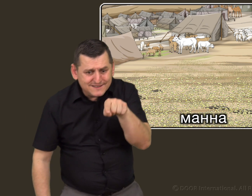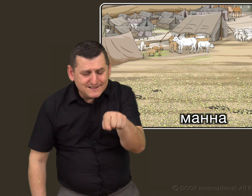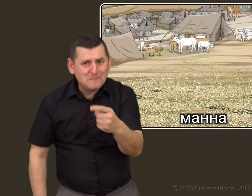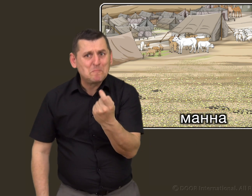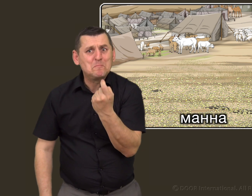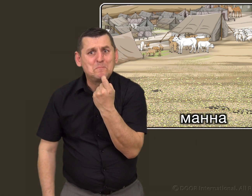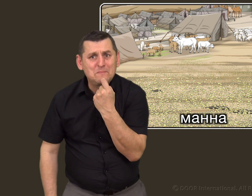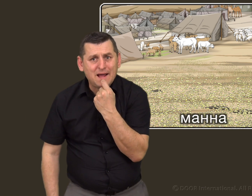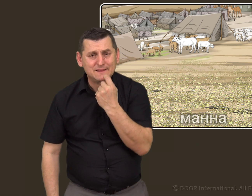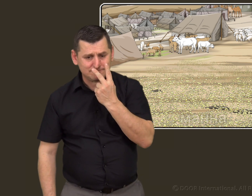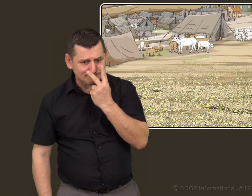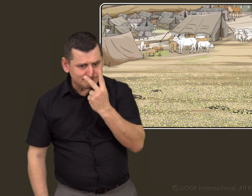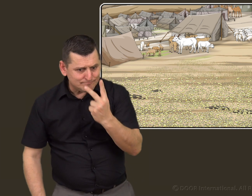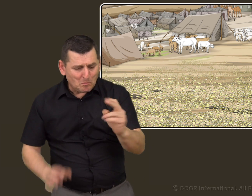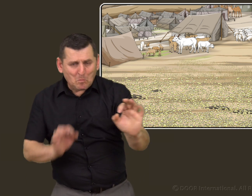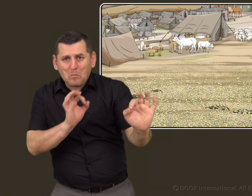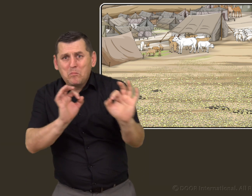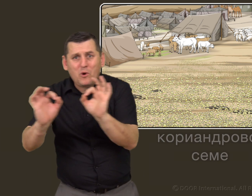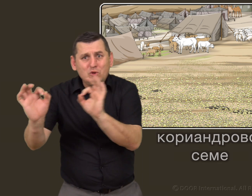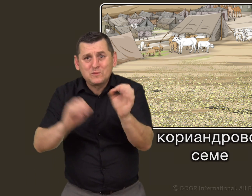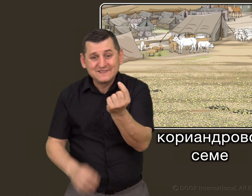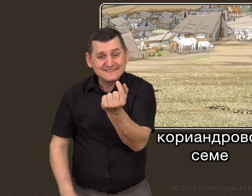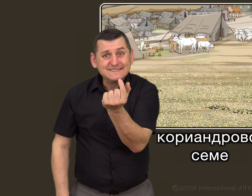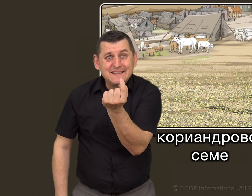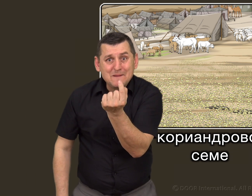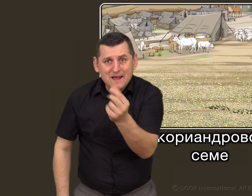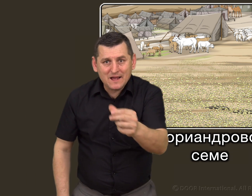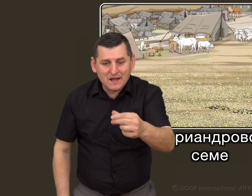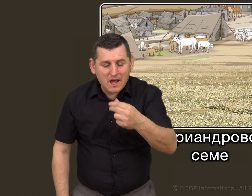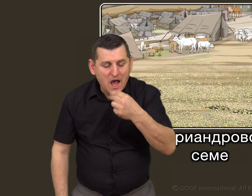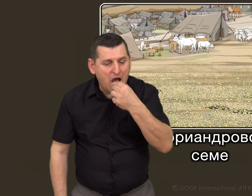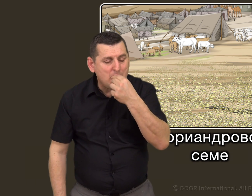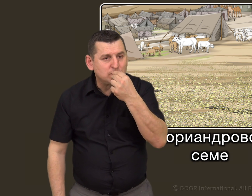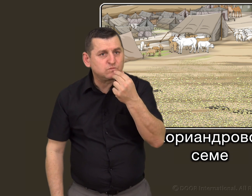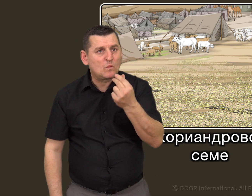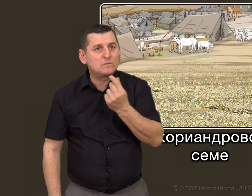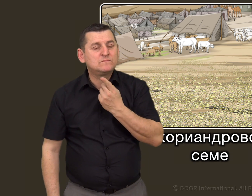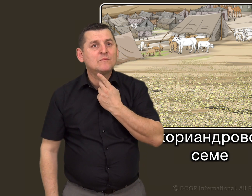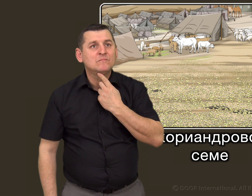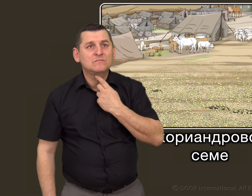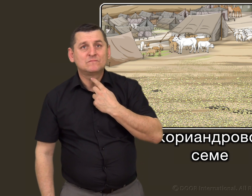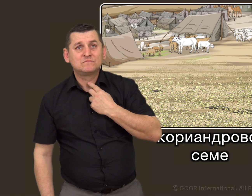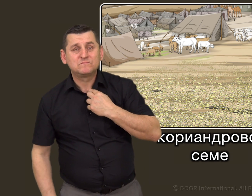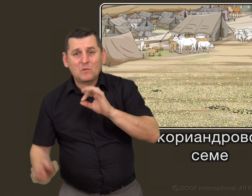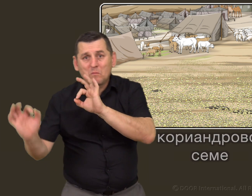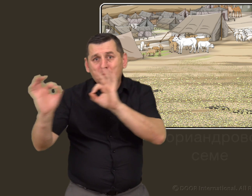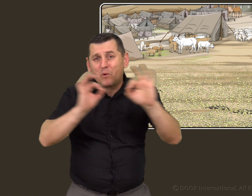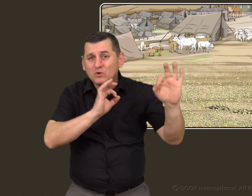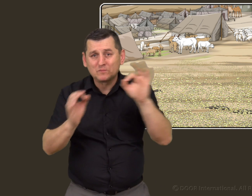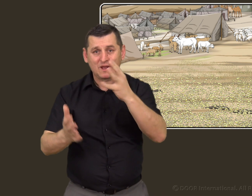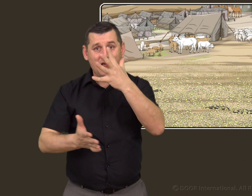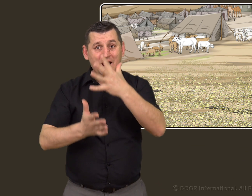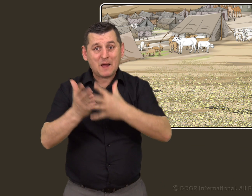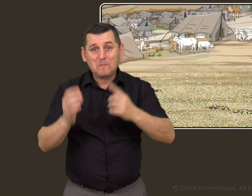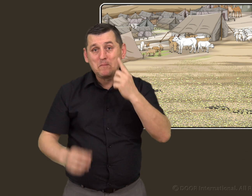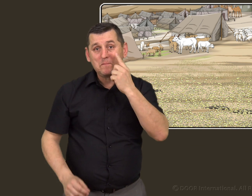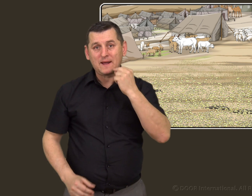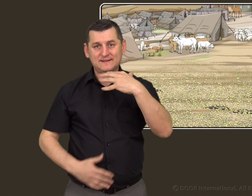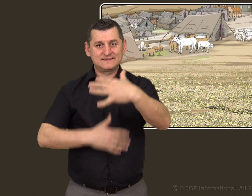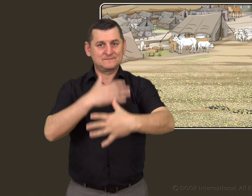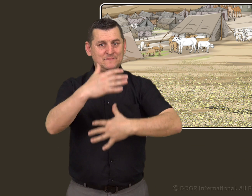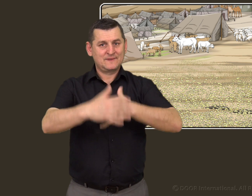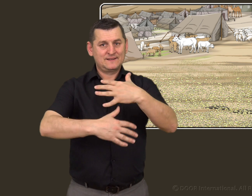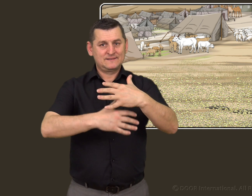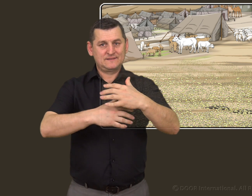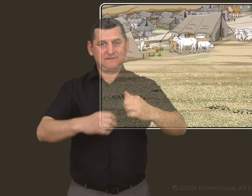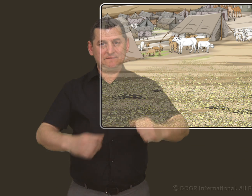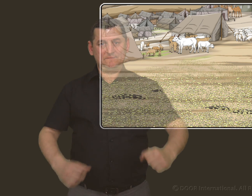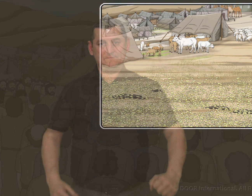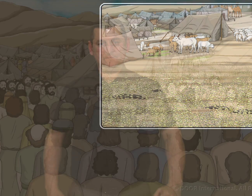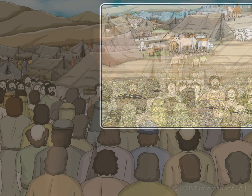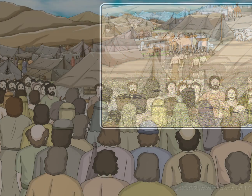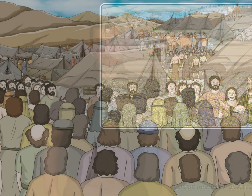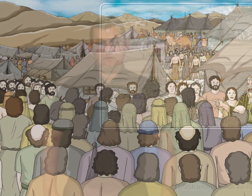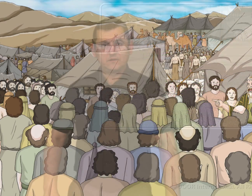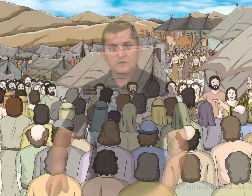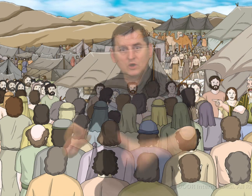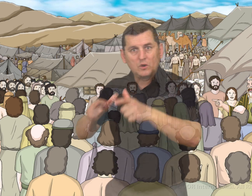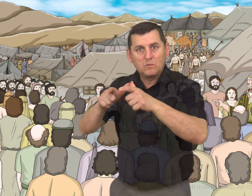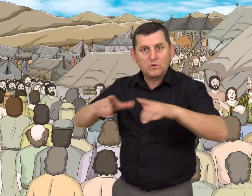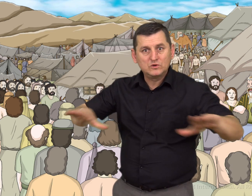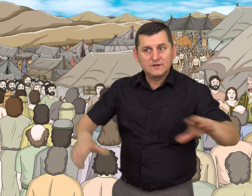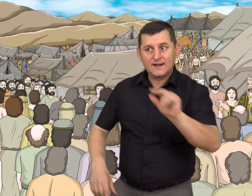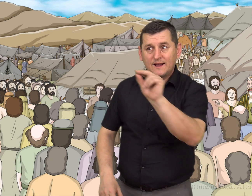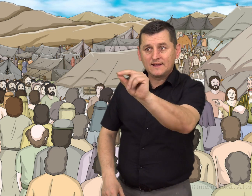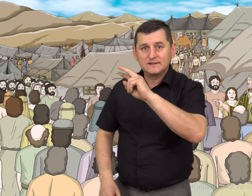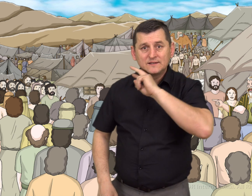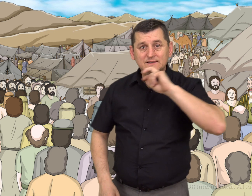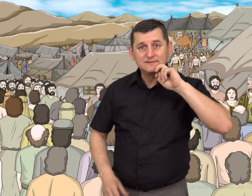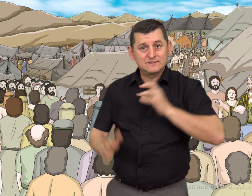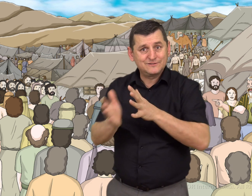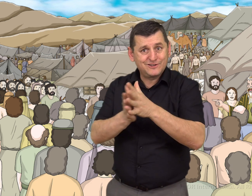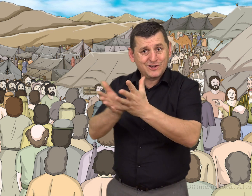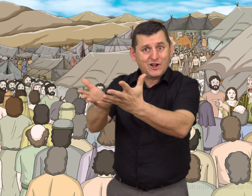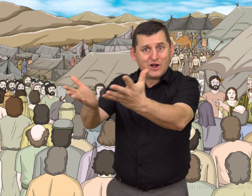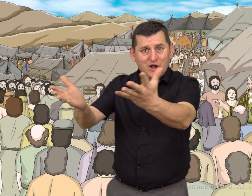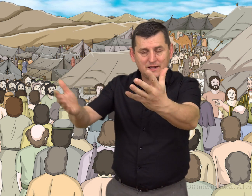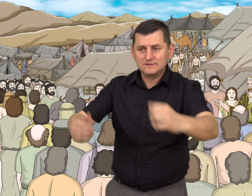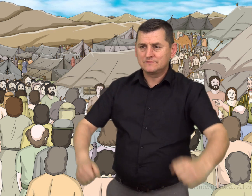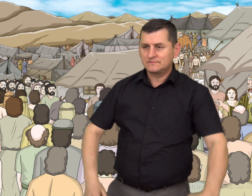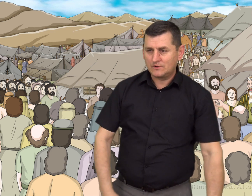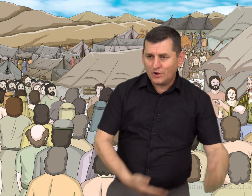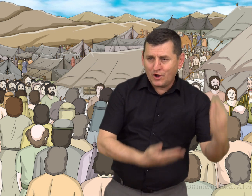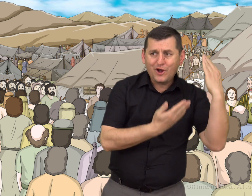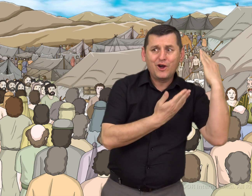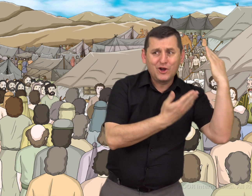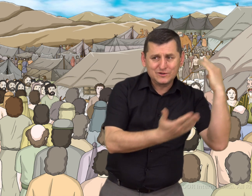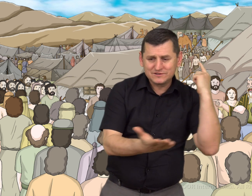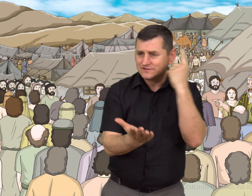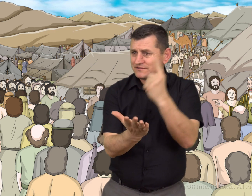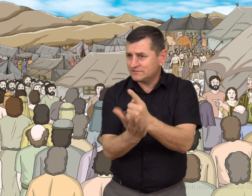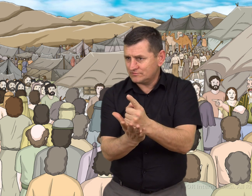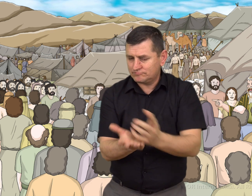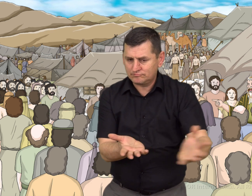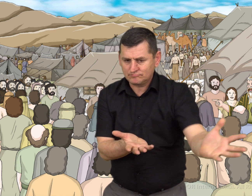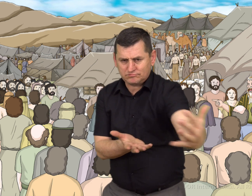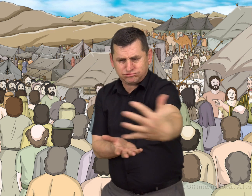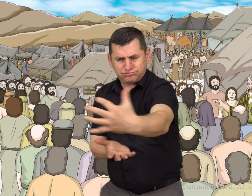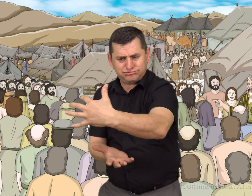It was white like coriander seed and tasted like wafers made with honey.